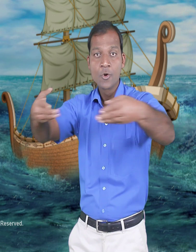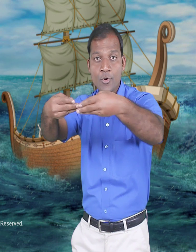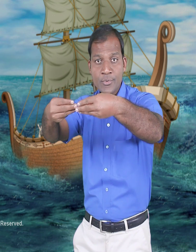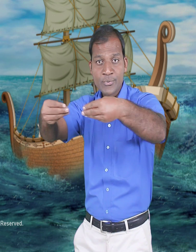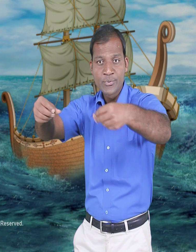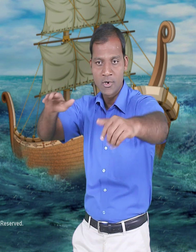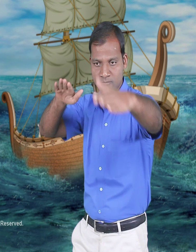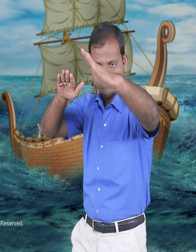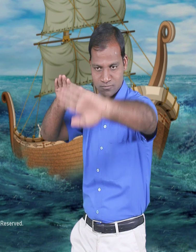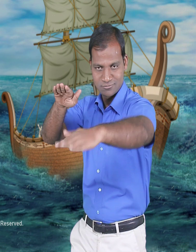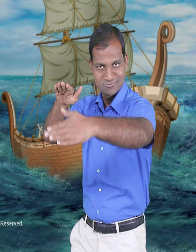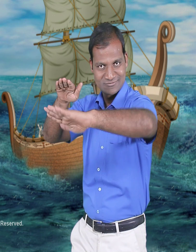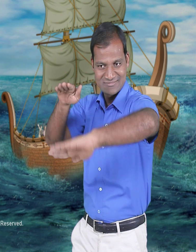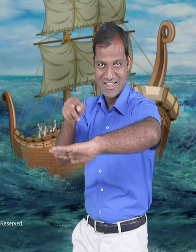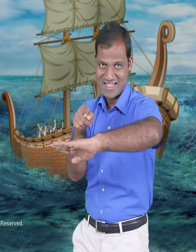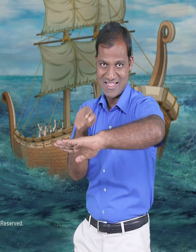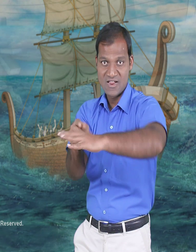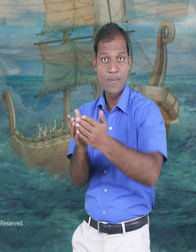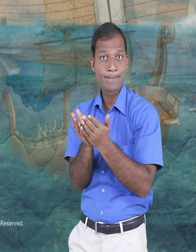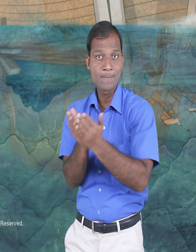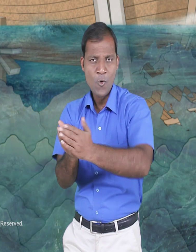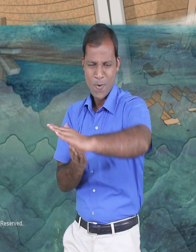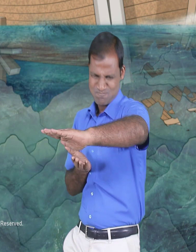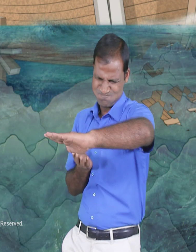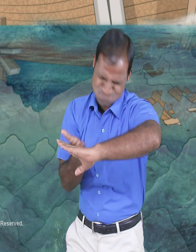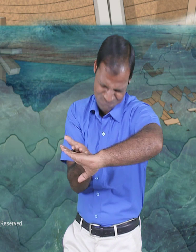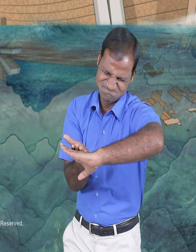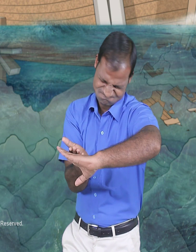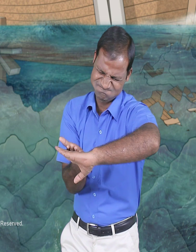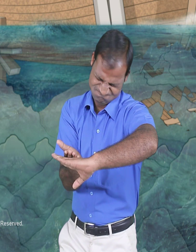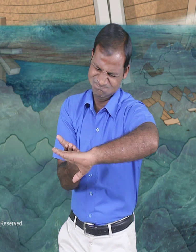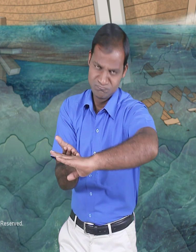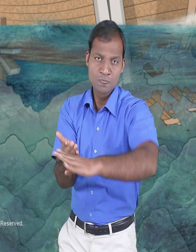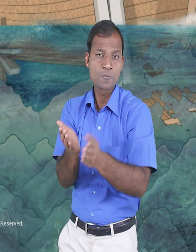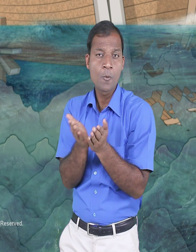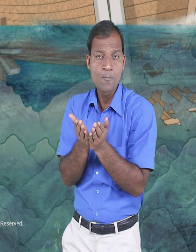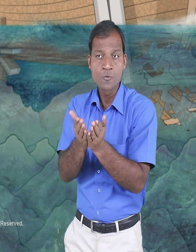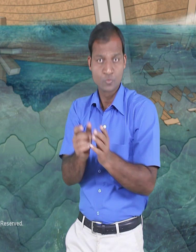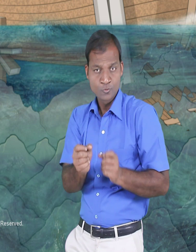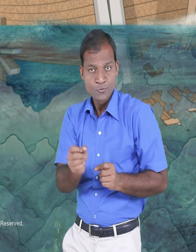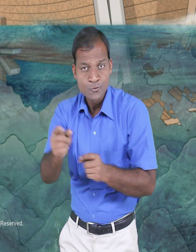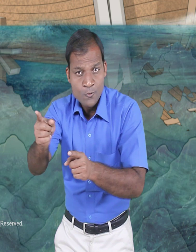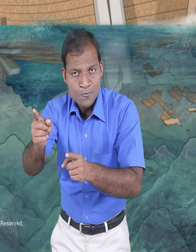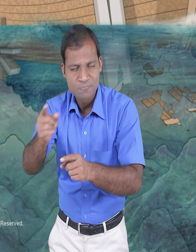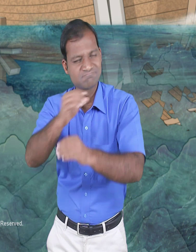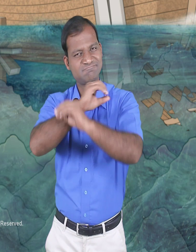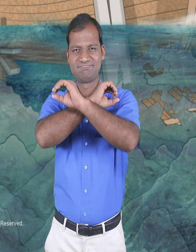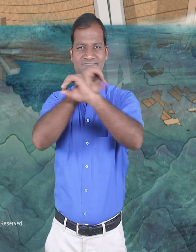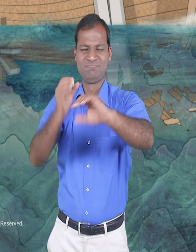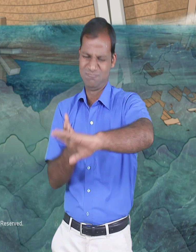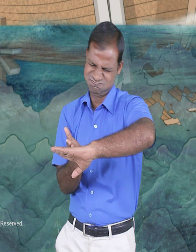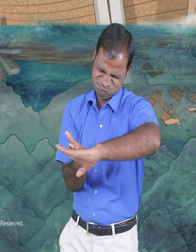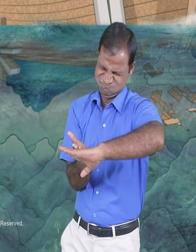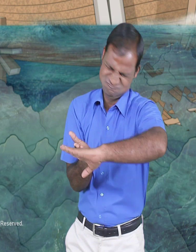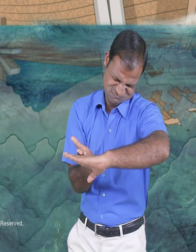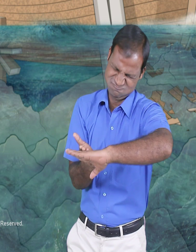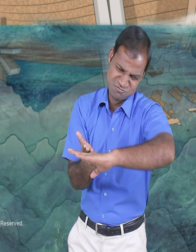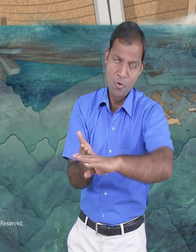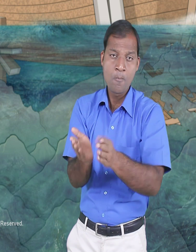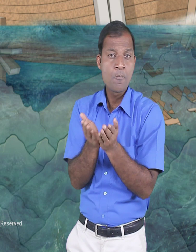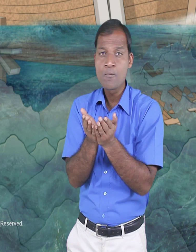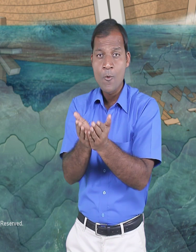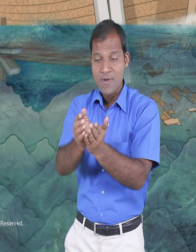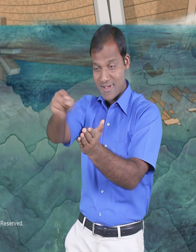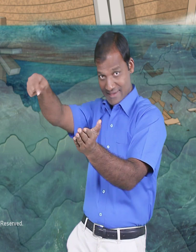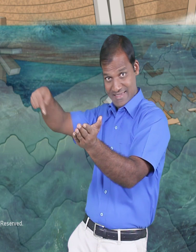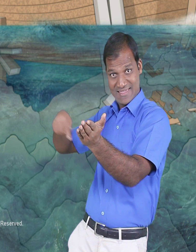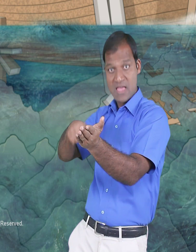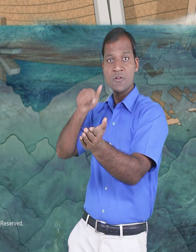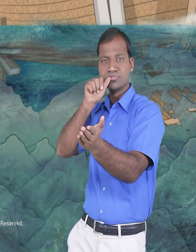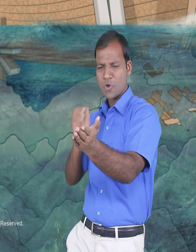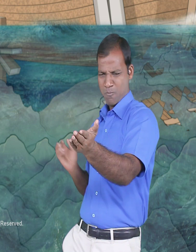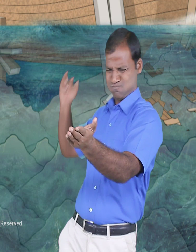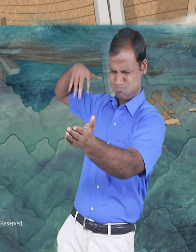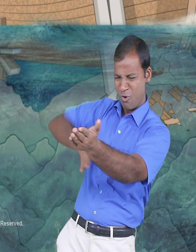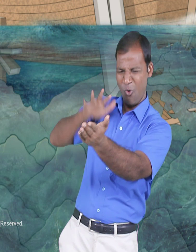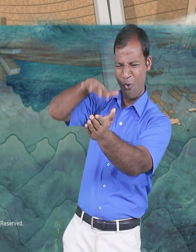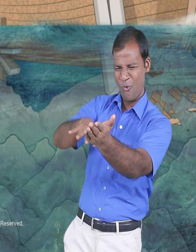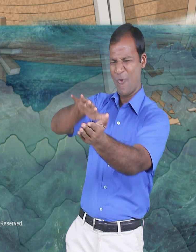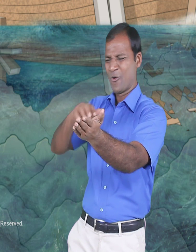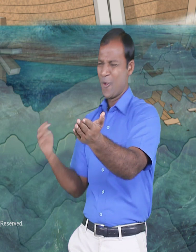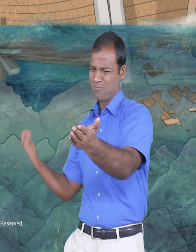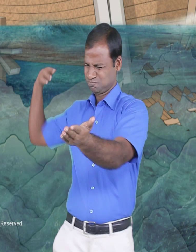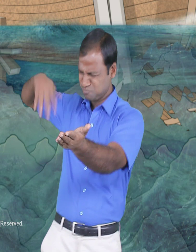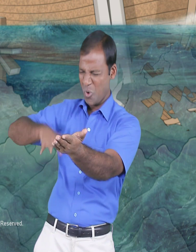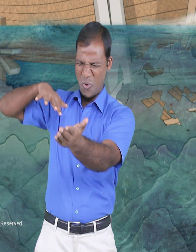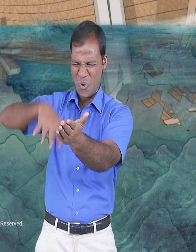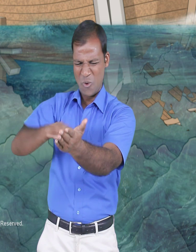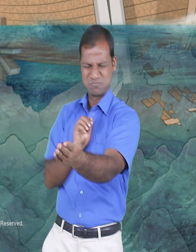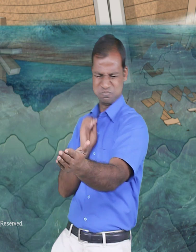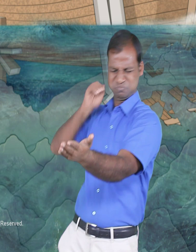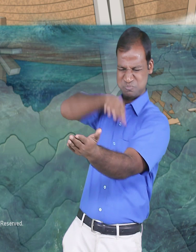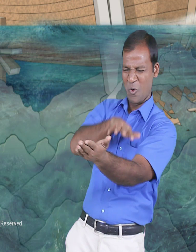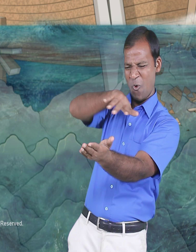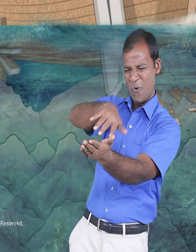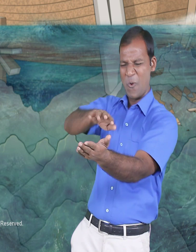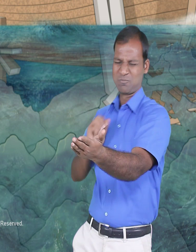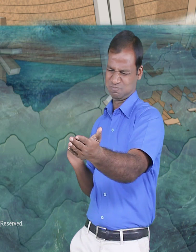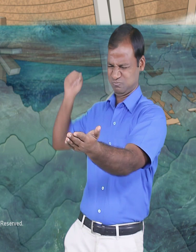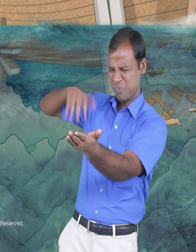But the vessel struck a sandbar and ran aground.